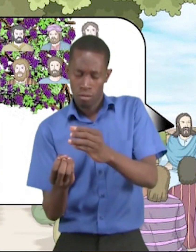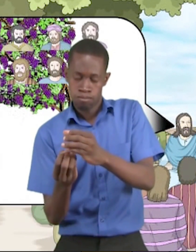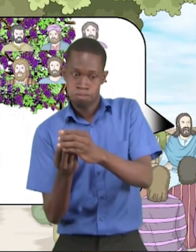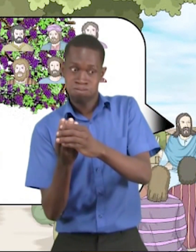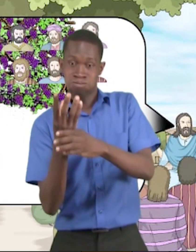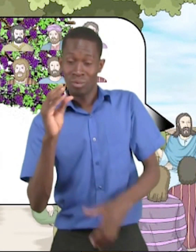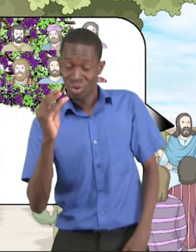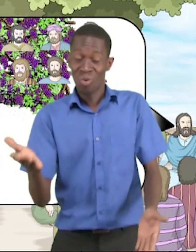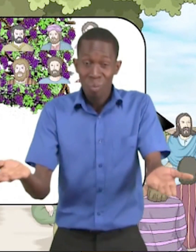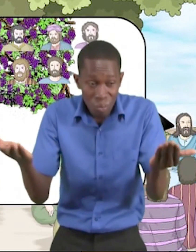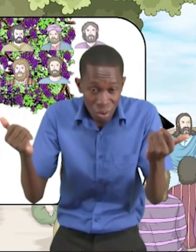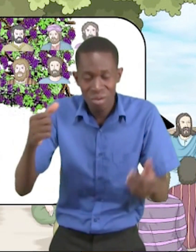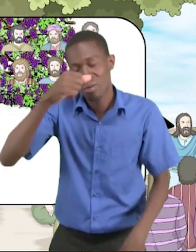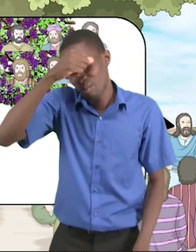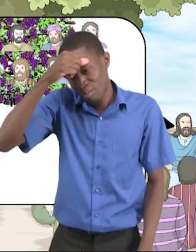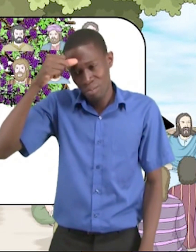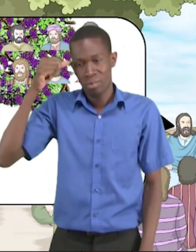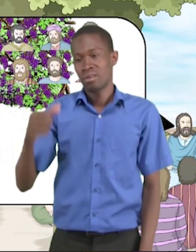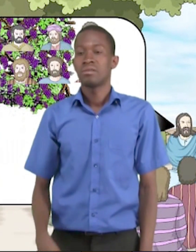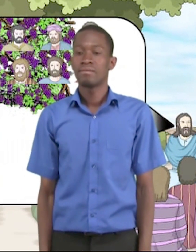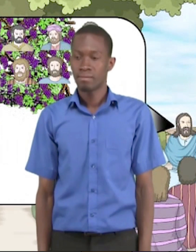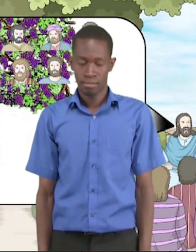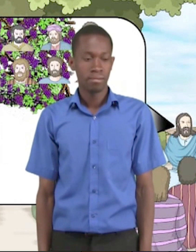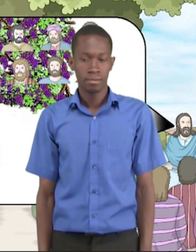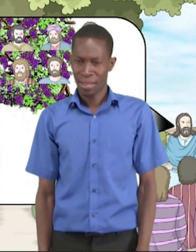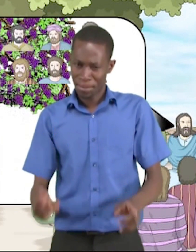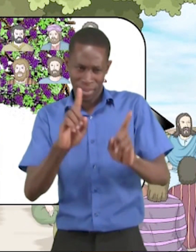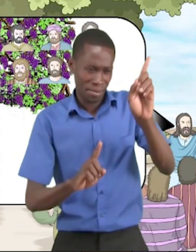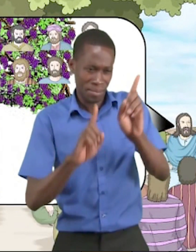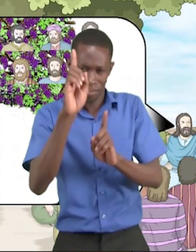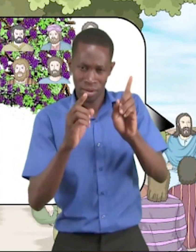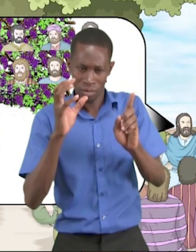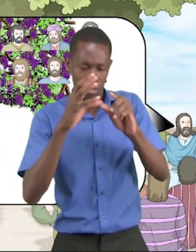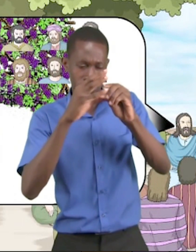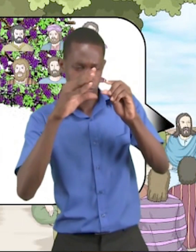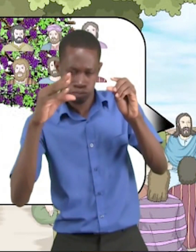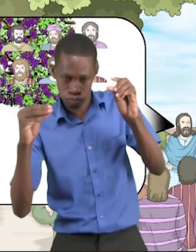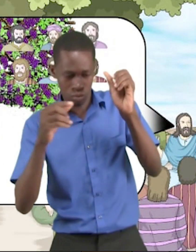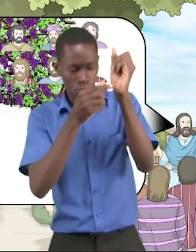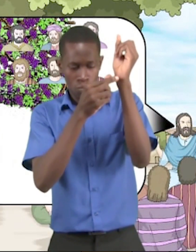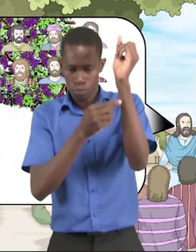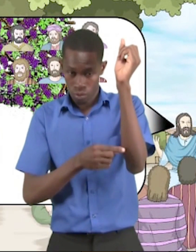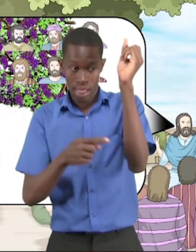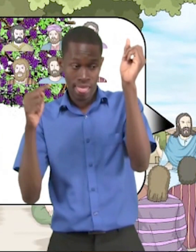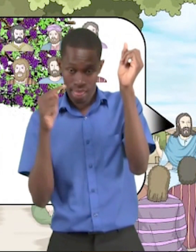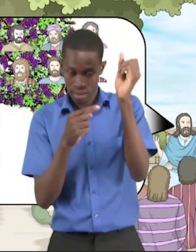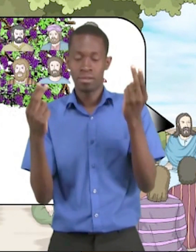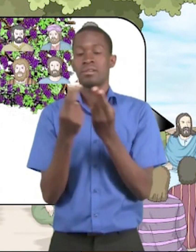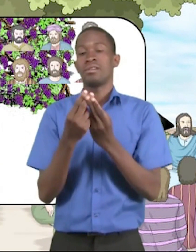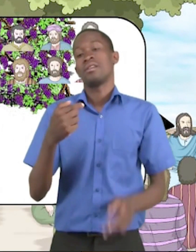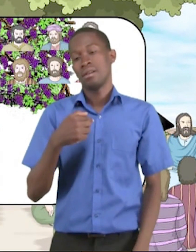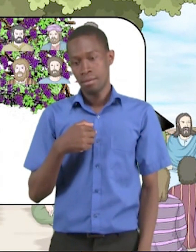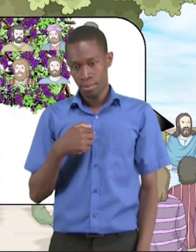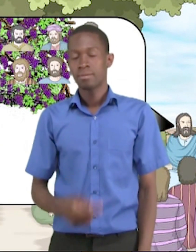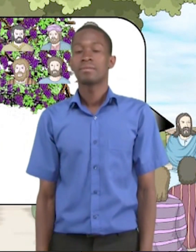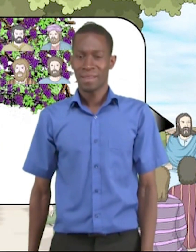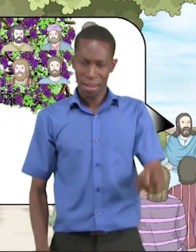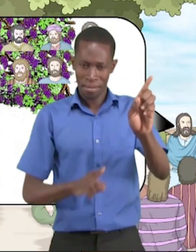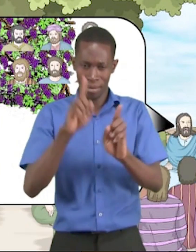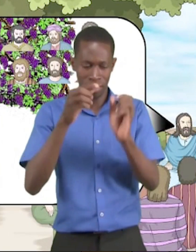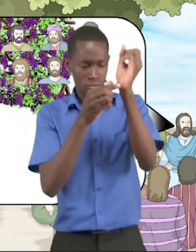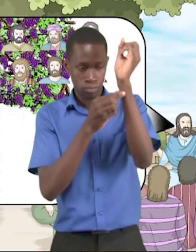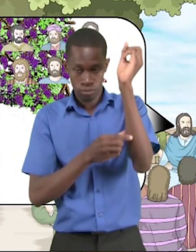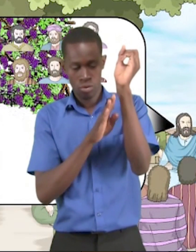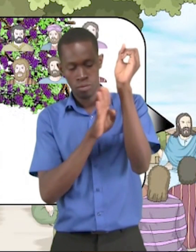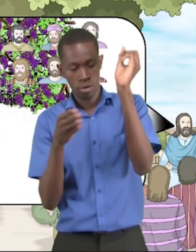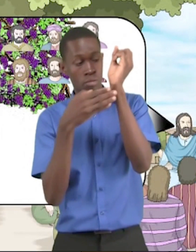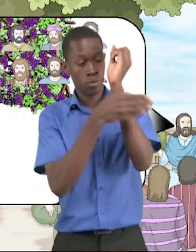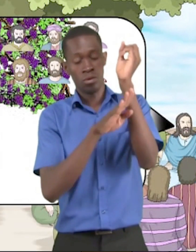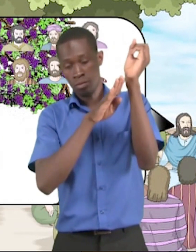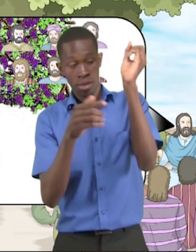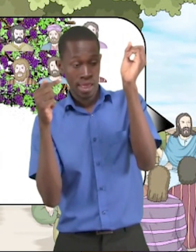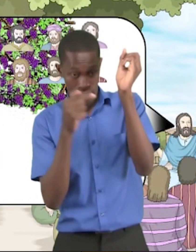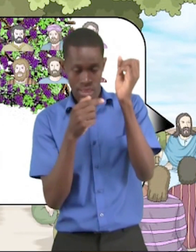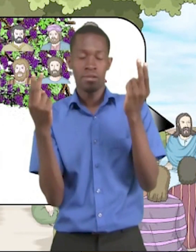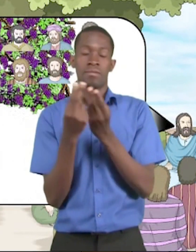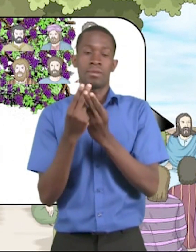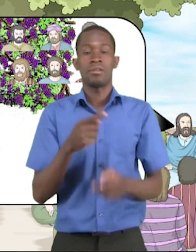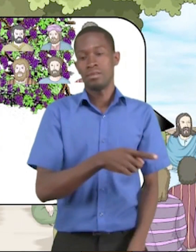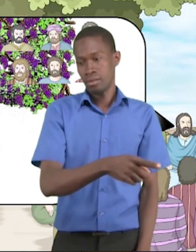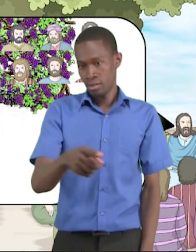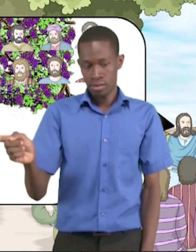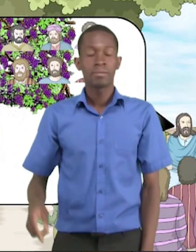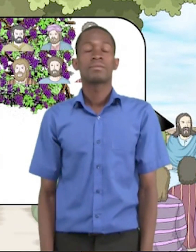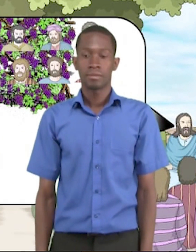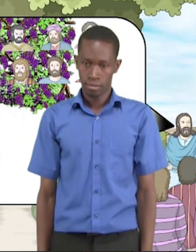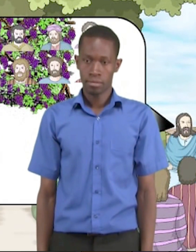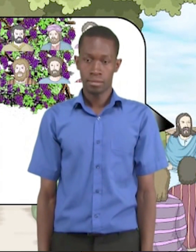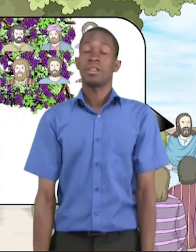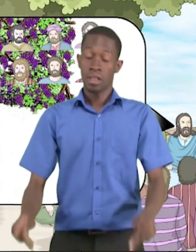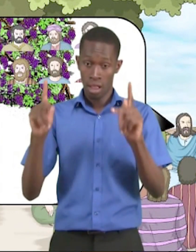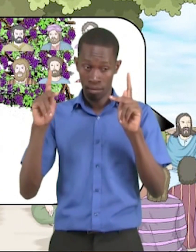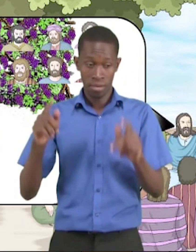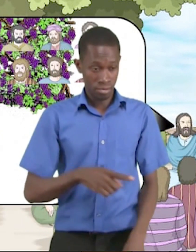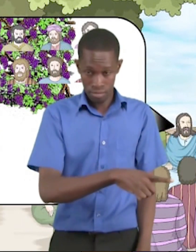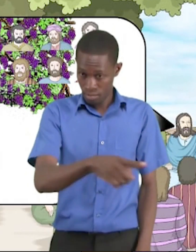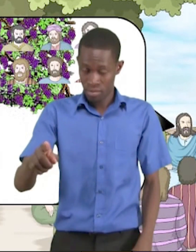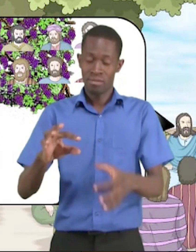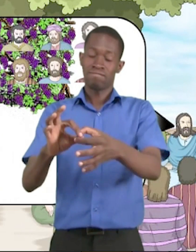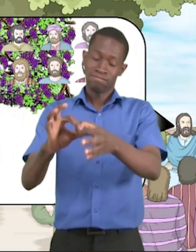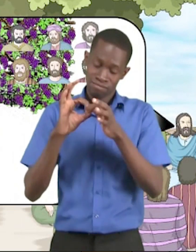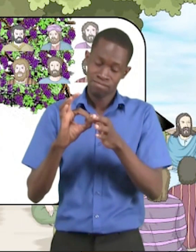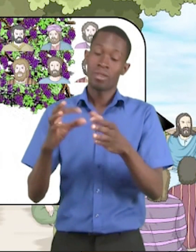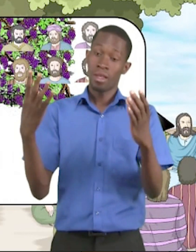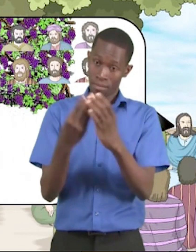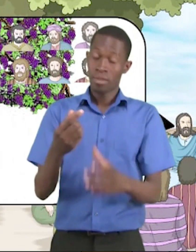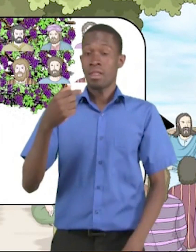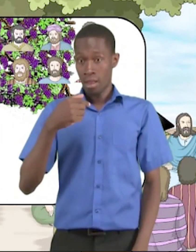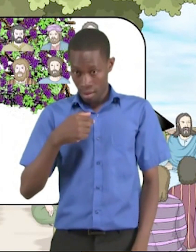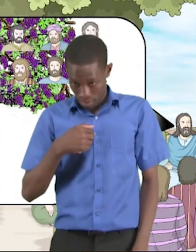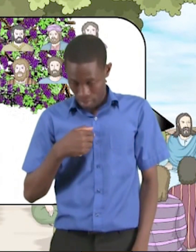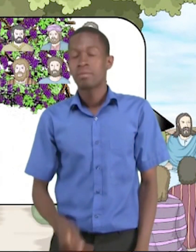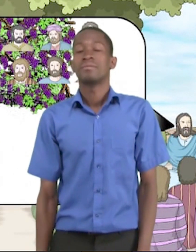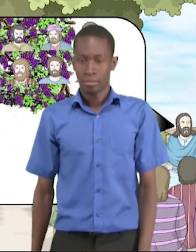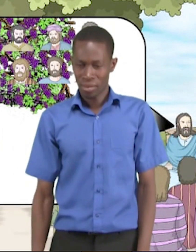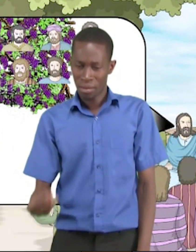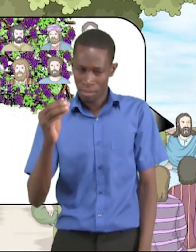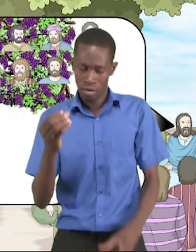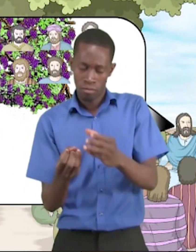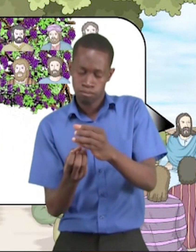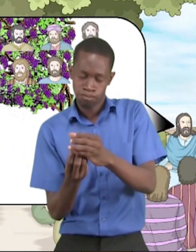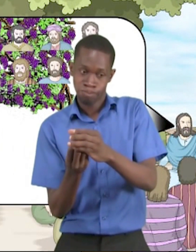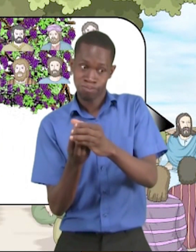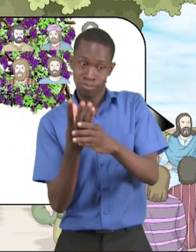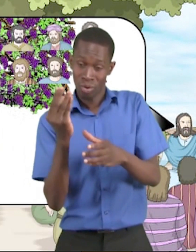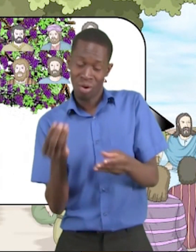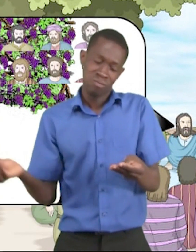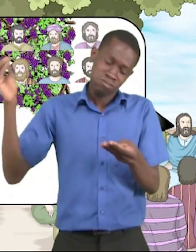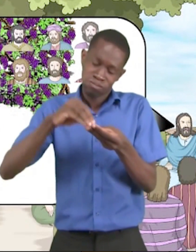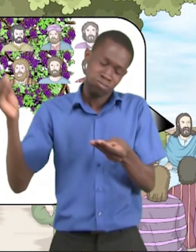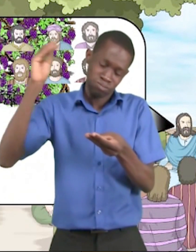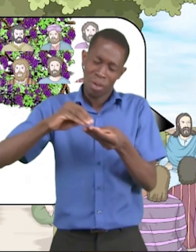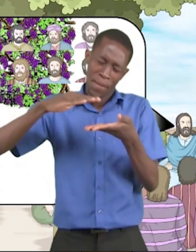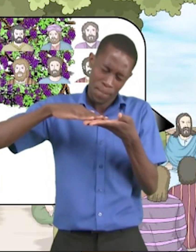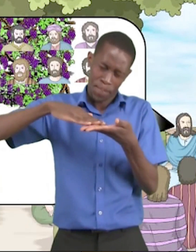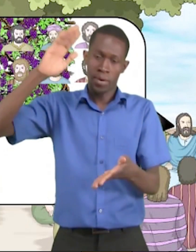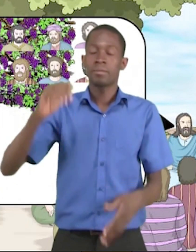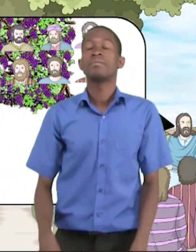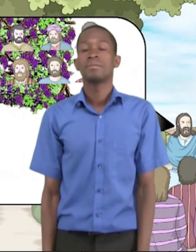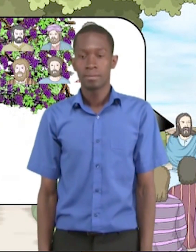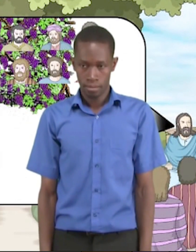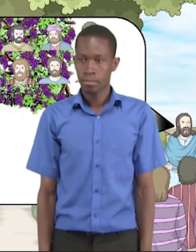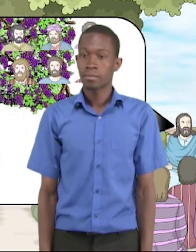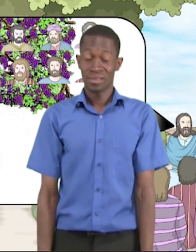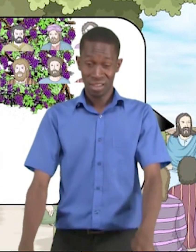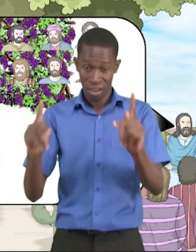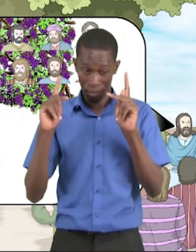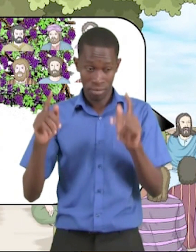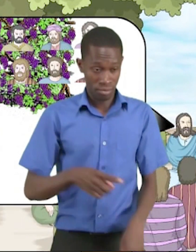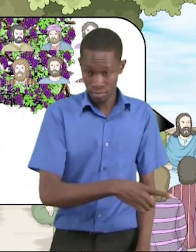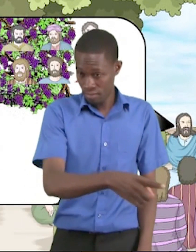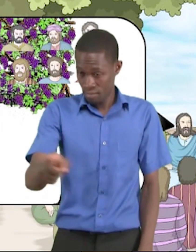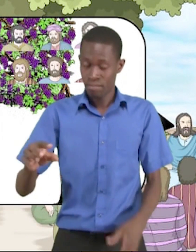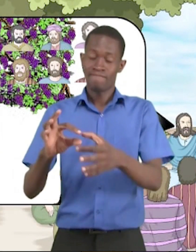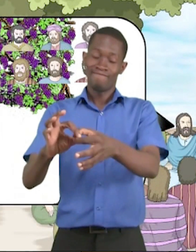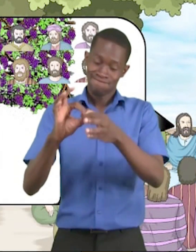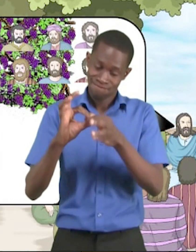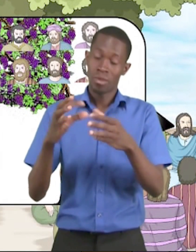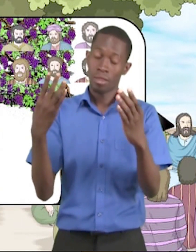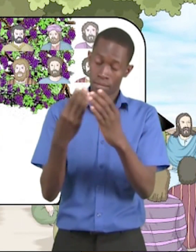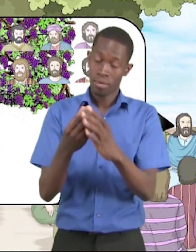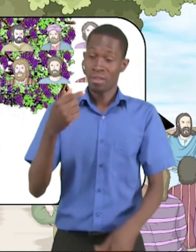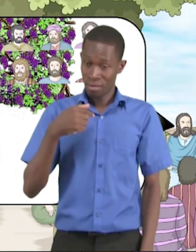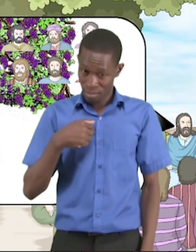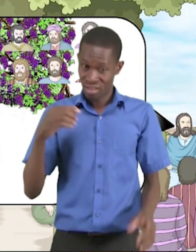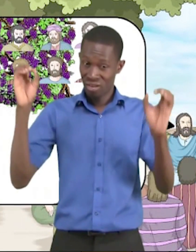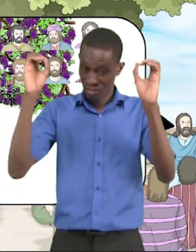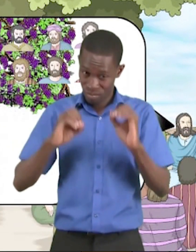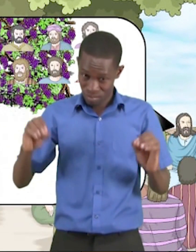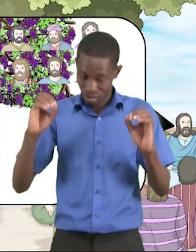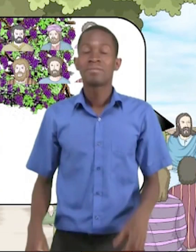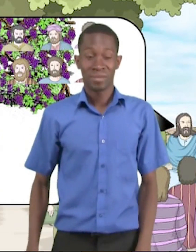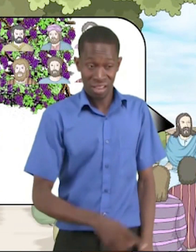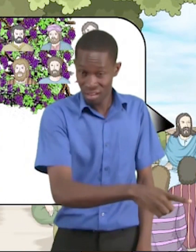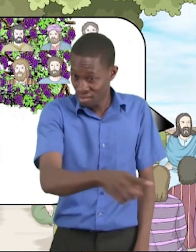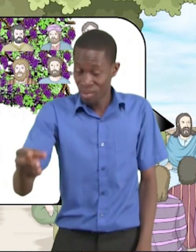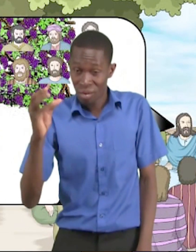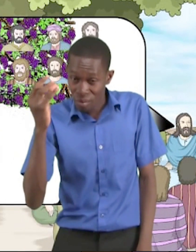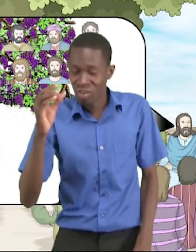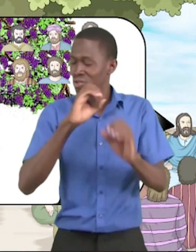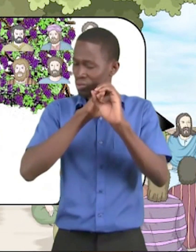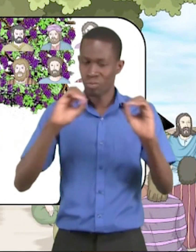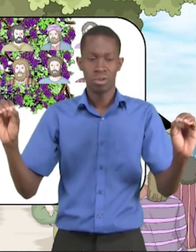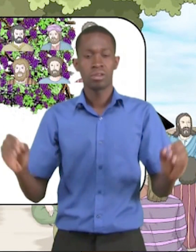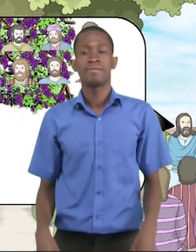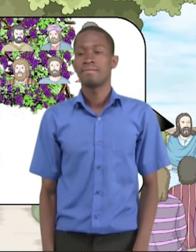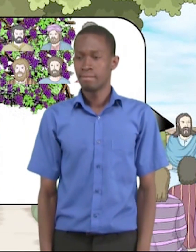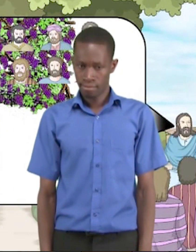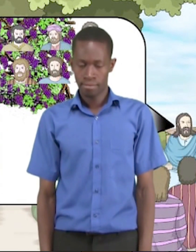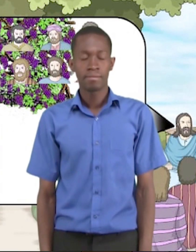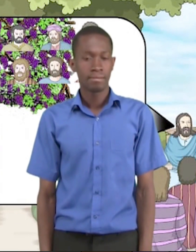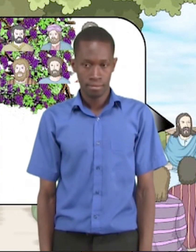I am the vine and you are the branches. The one who remains in Me, and I in him, will bear much fruit.